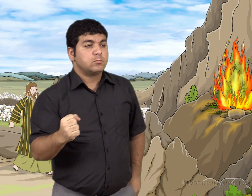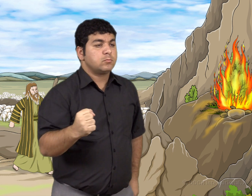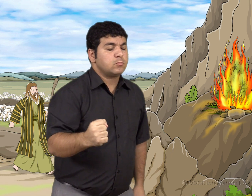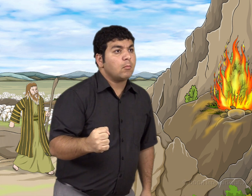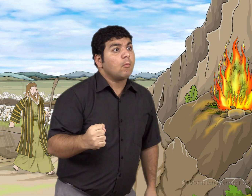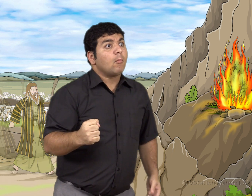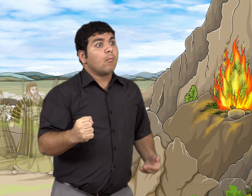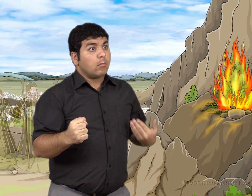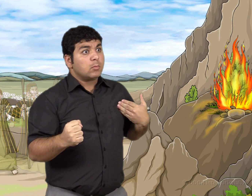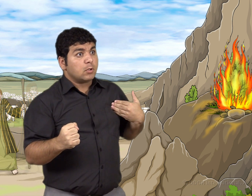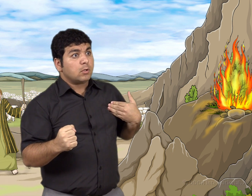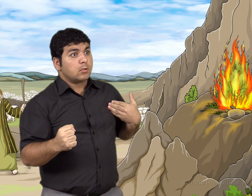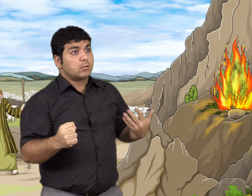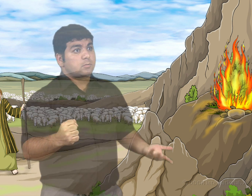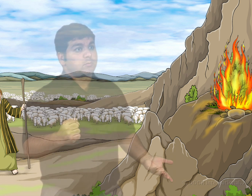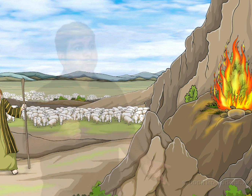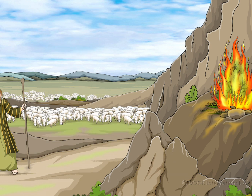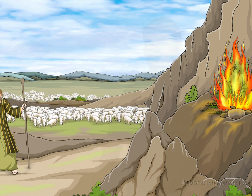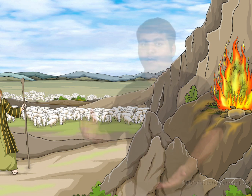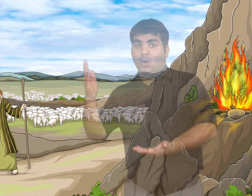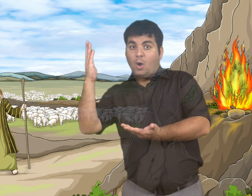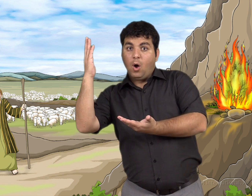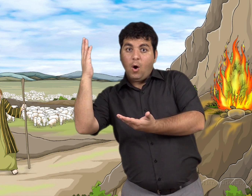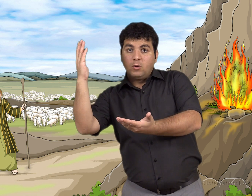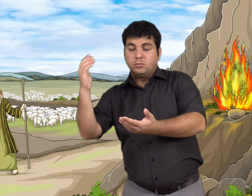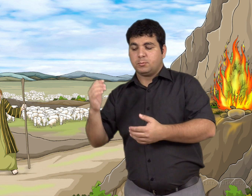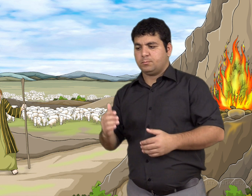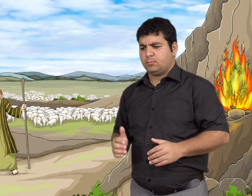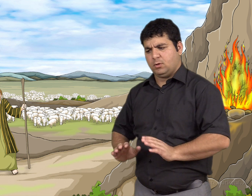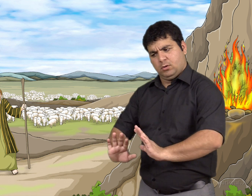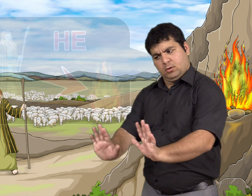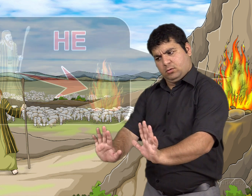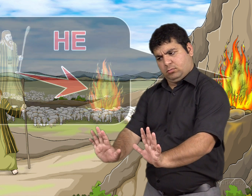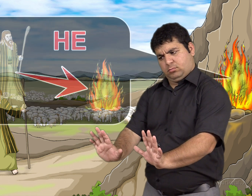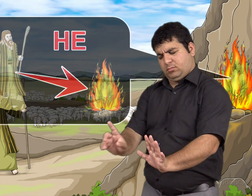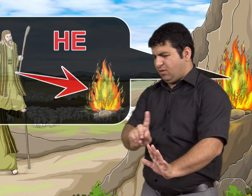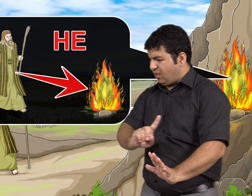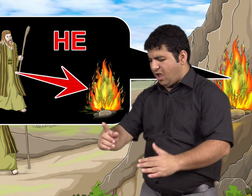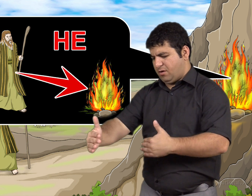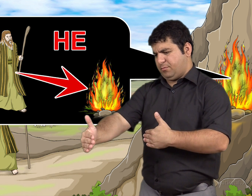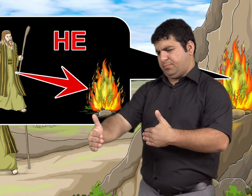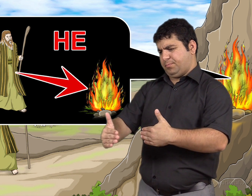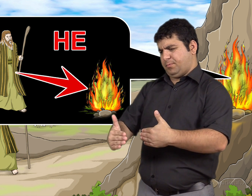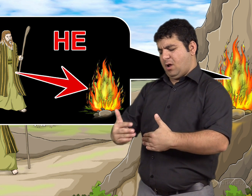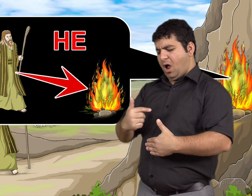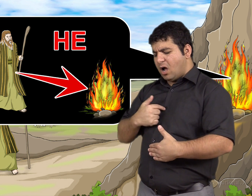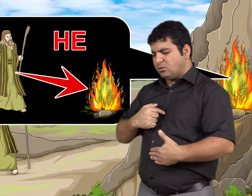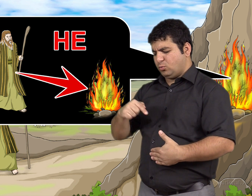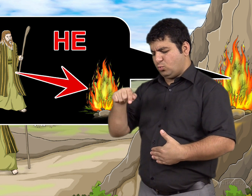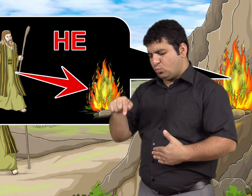“Here I am,” he answered.